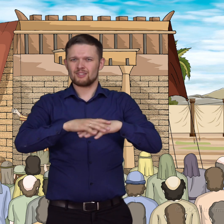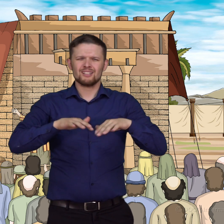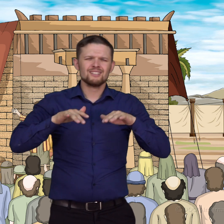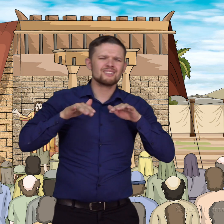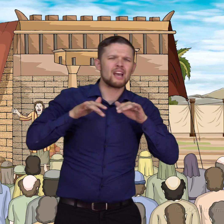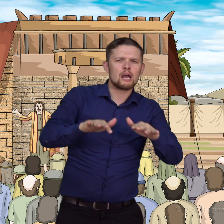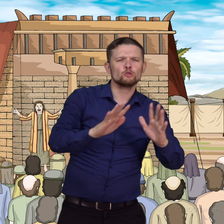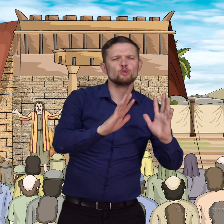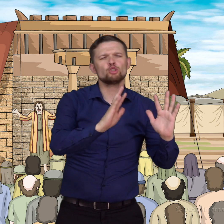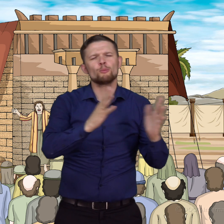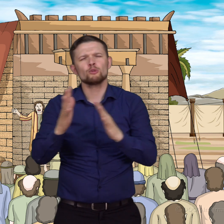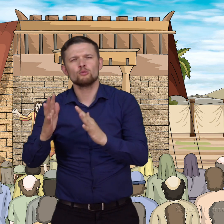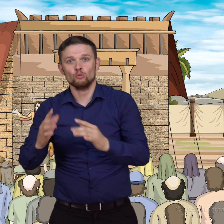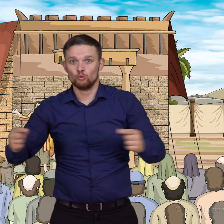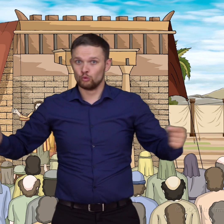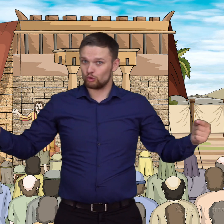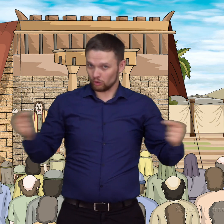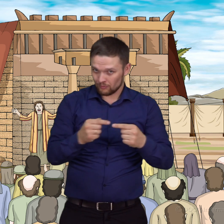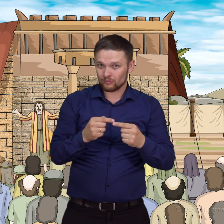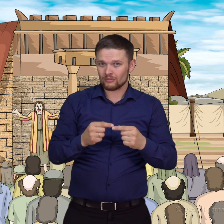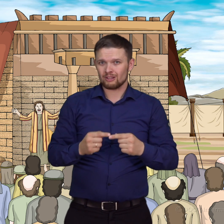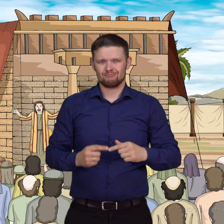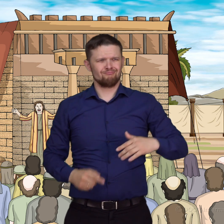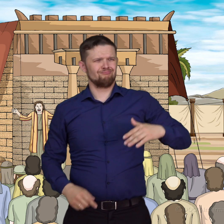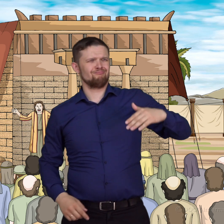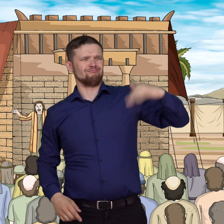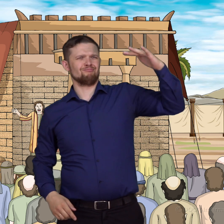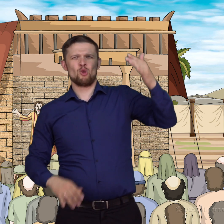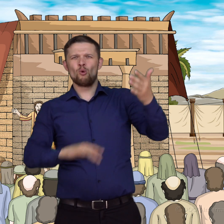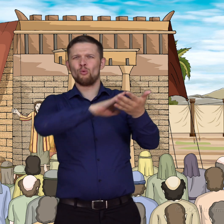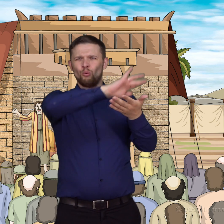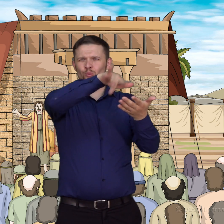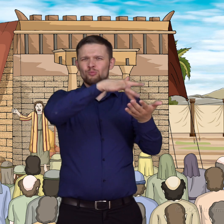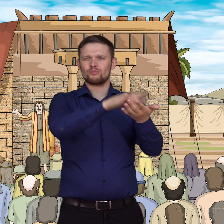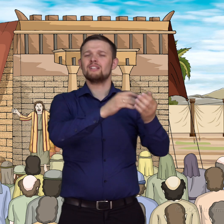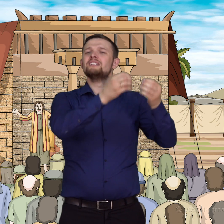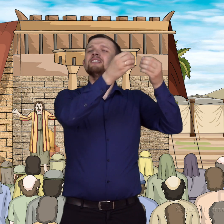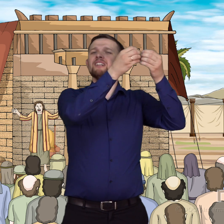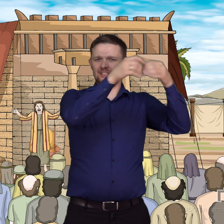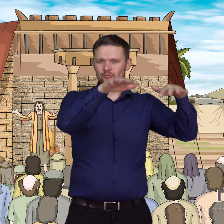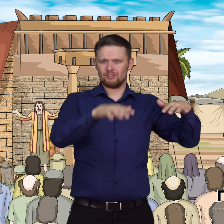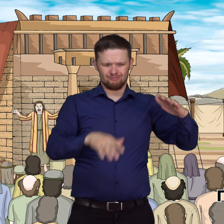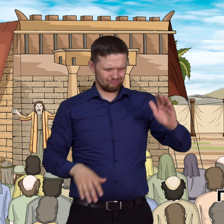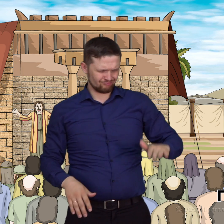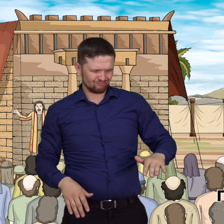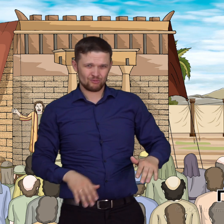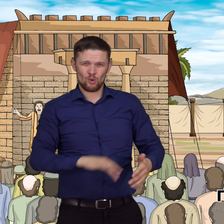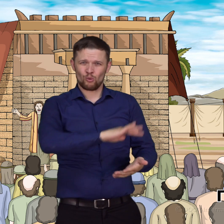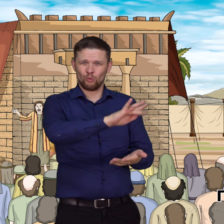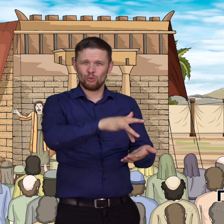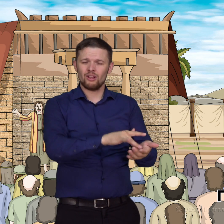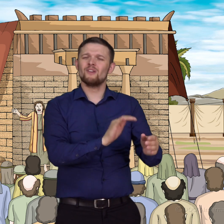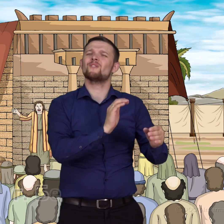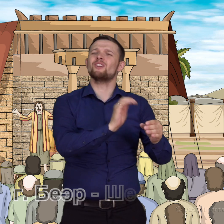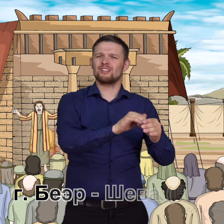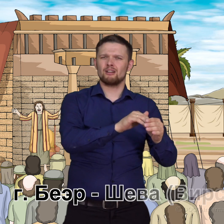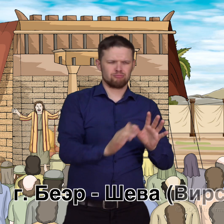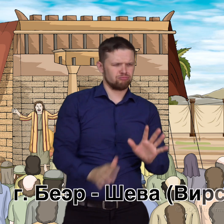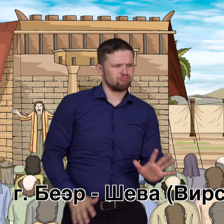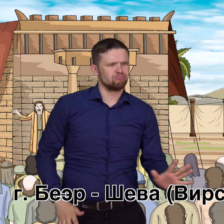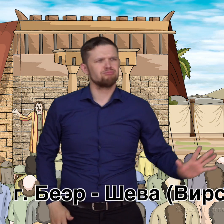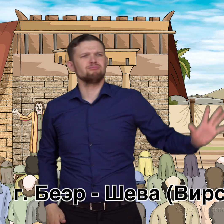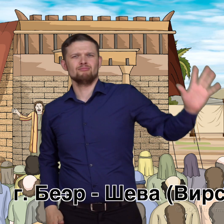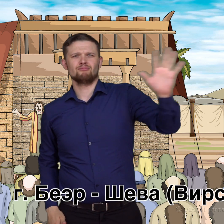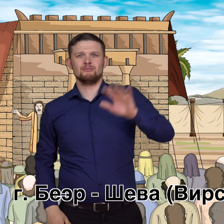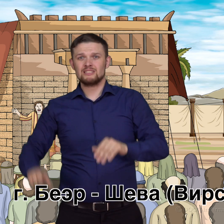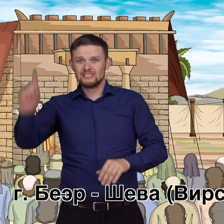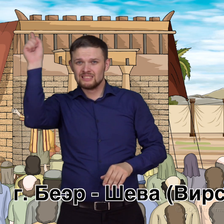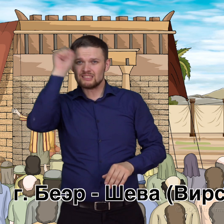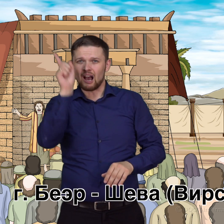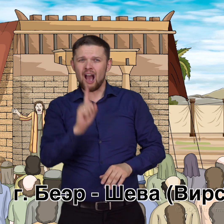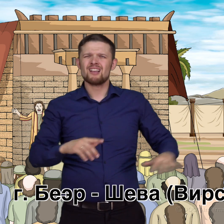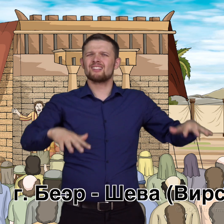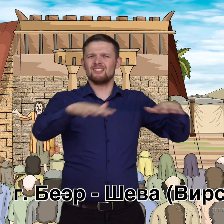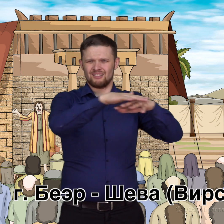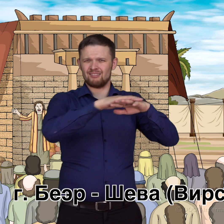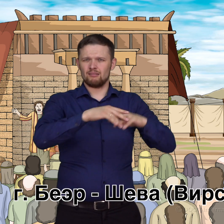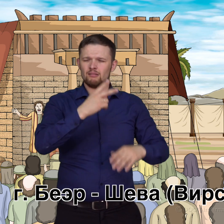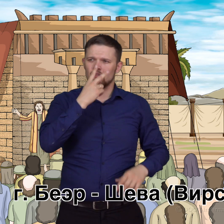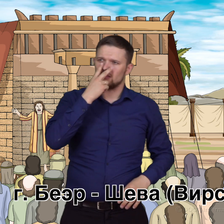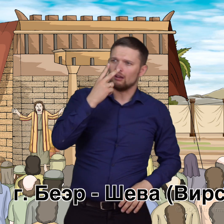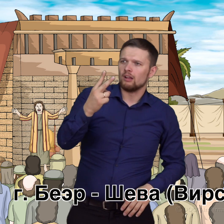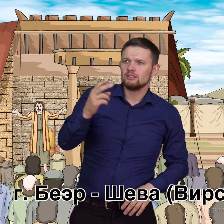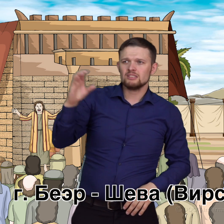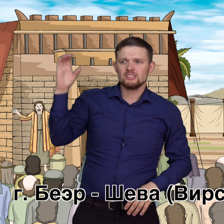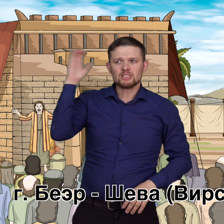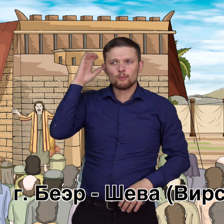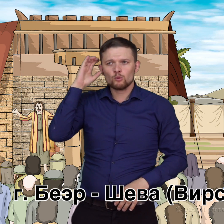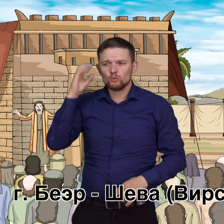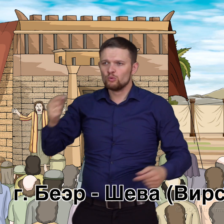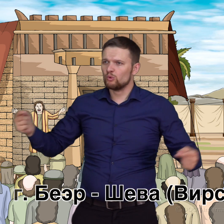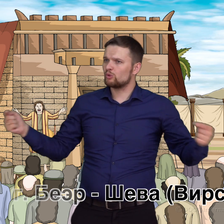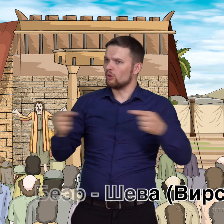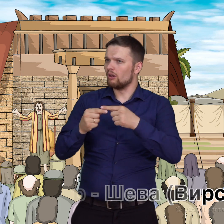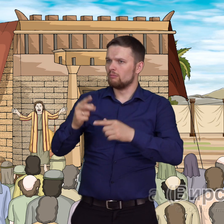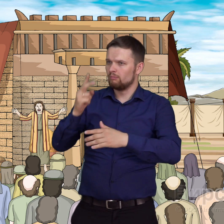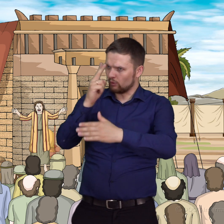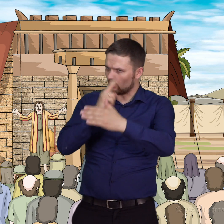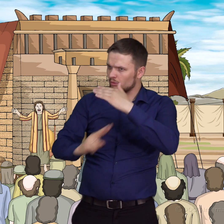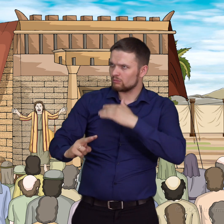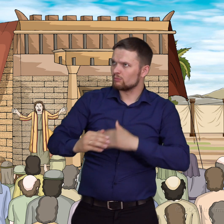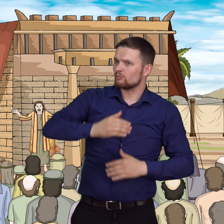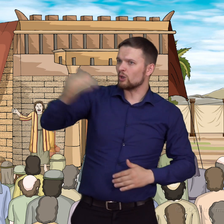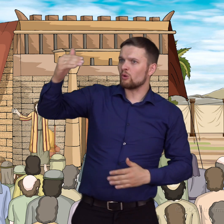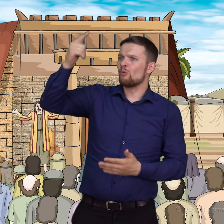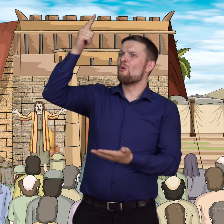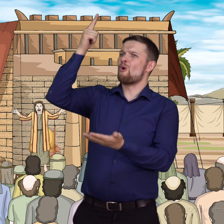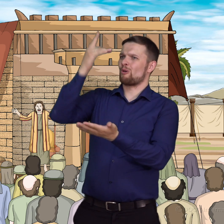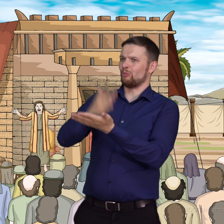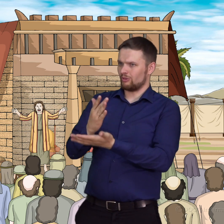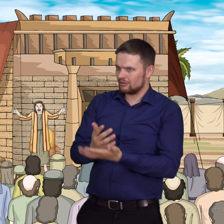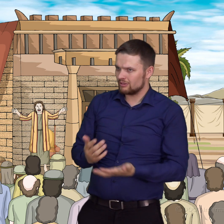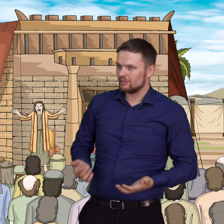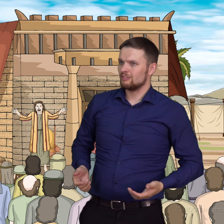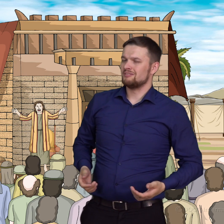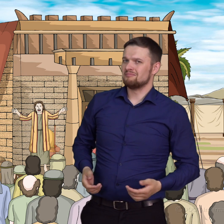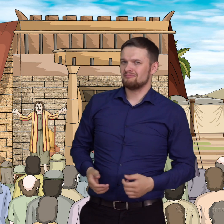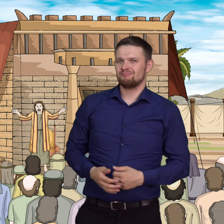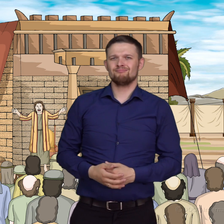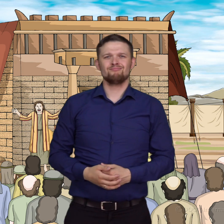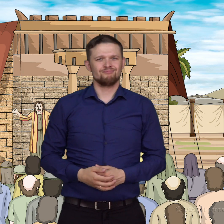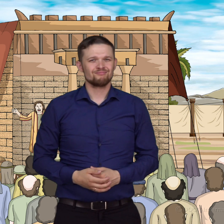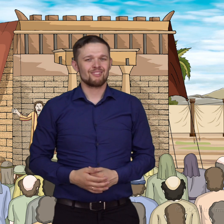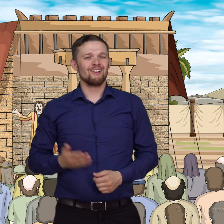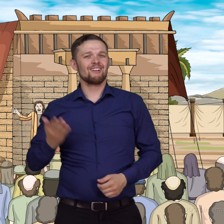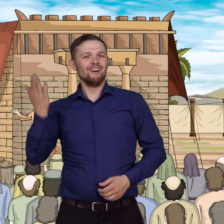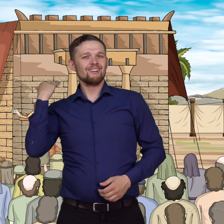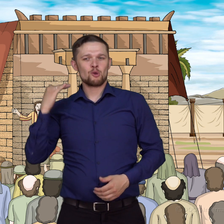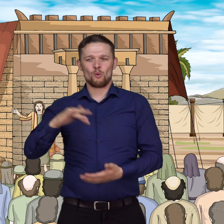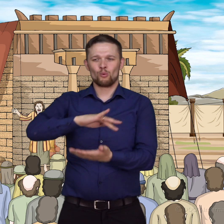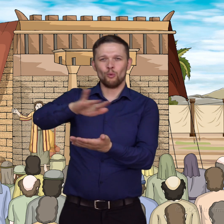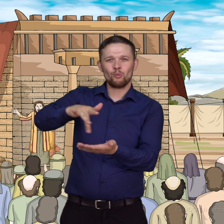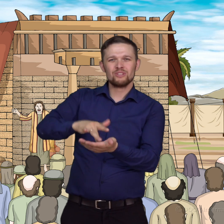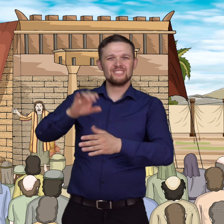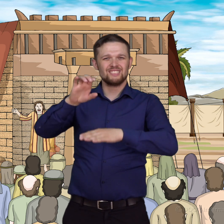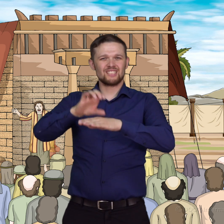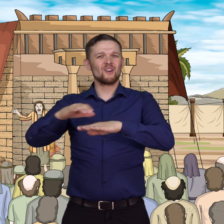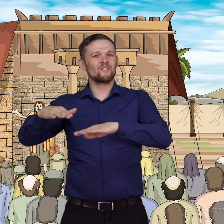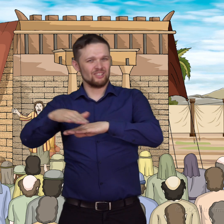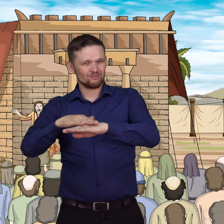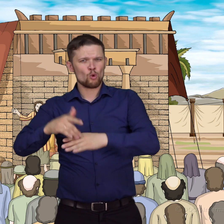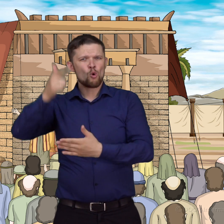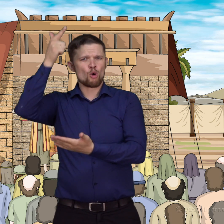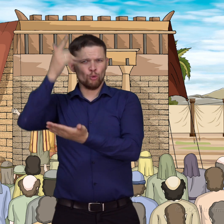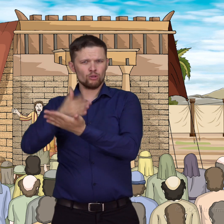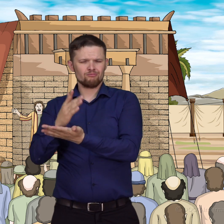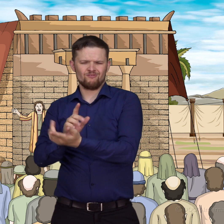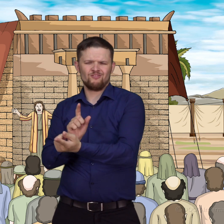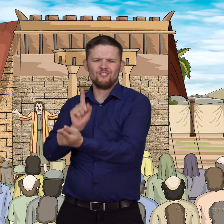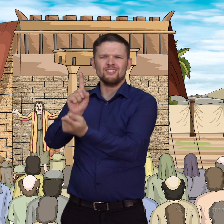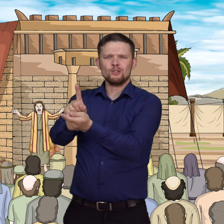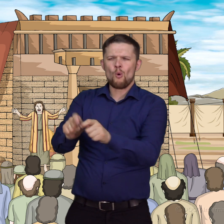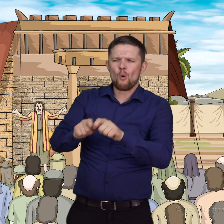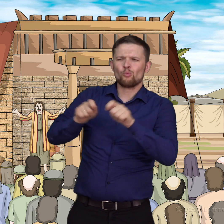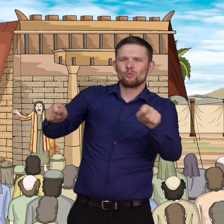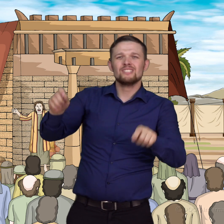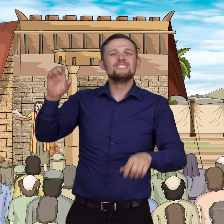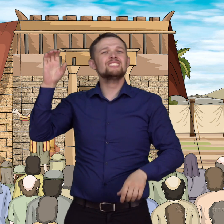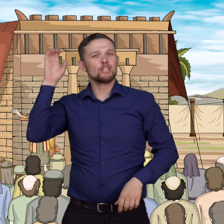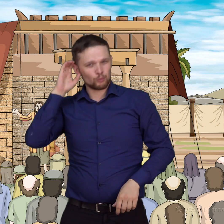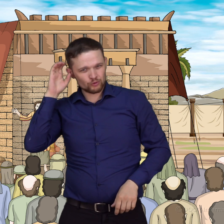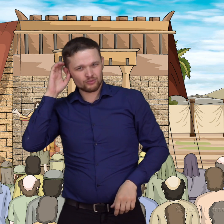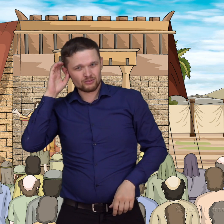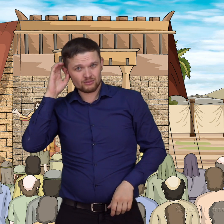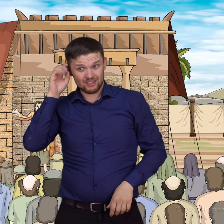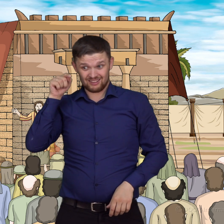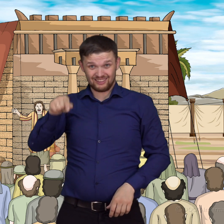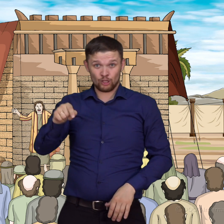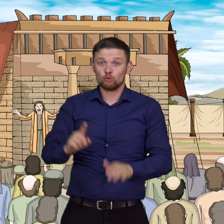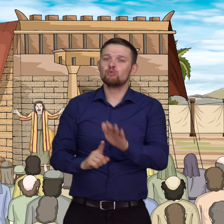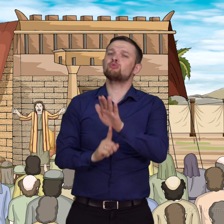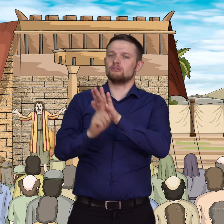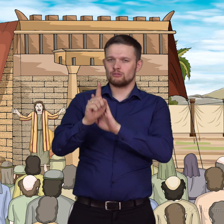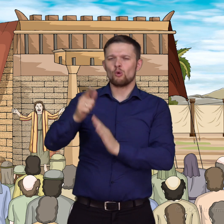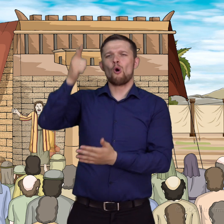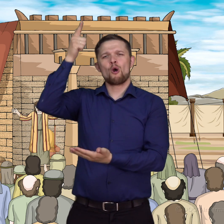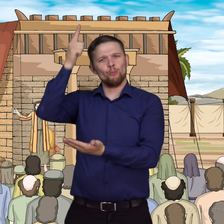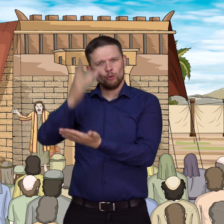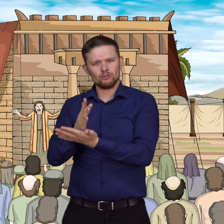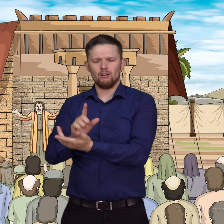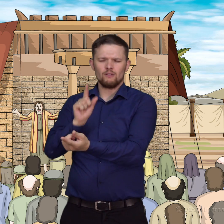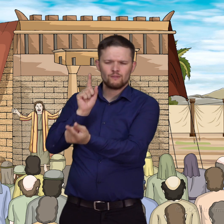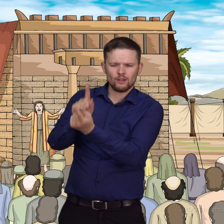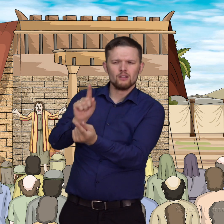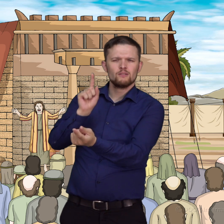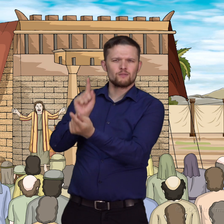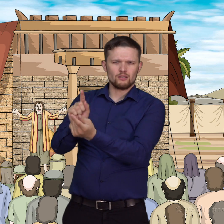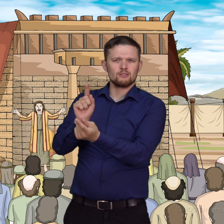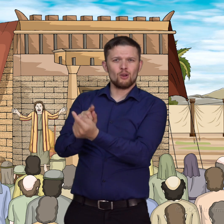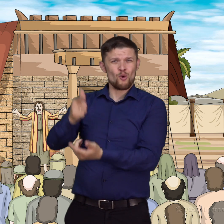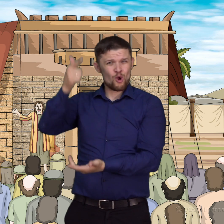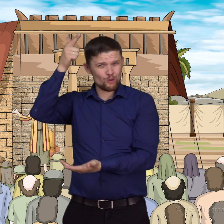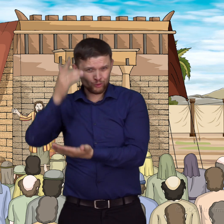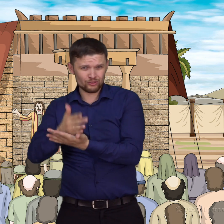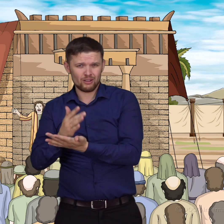So all Israel from Dan to Beersheba knew that Samuel was confirmed as a prophet of the LORD.